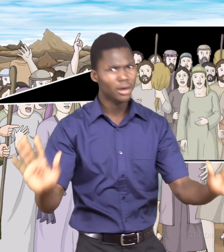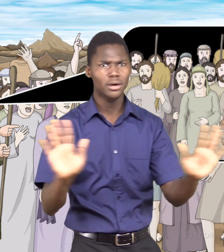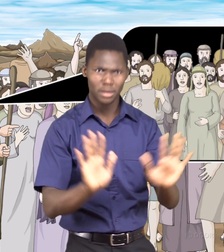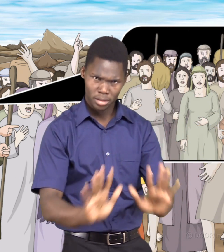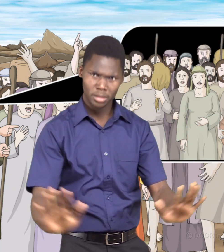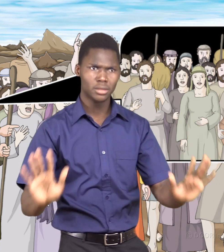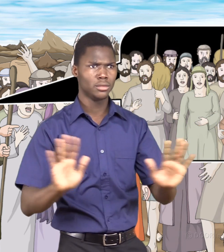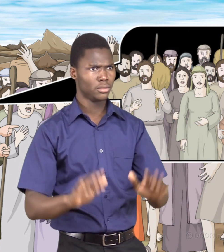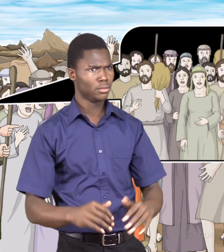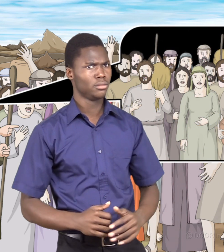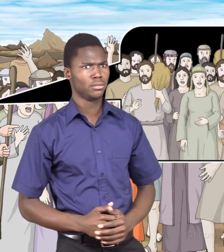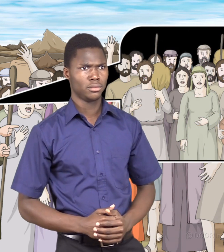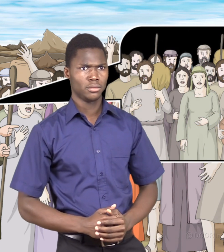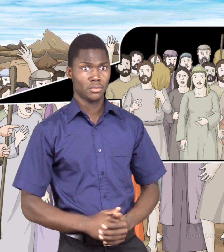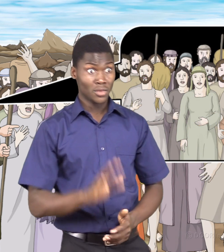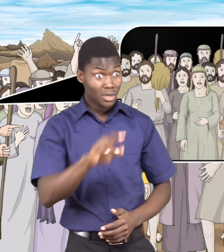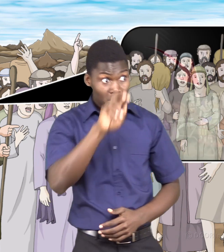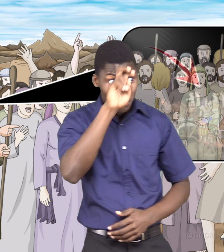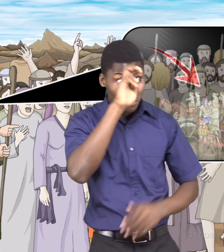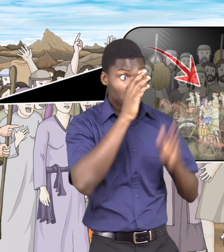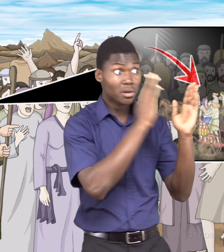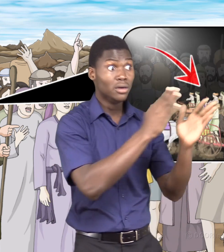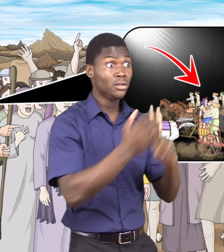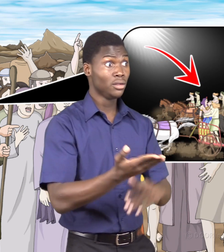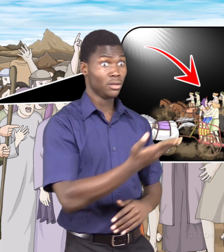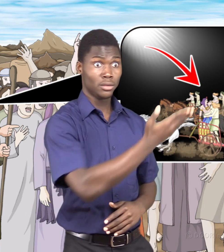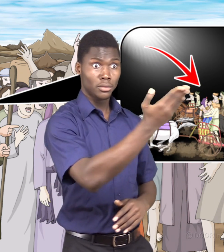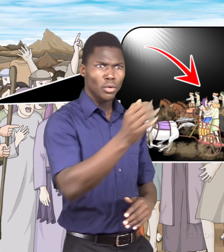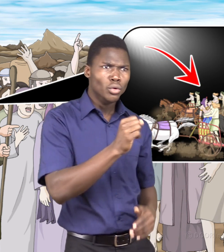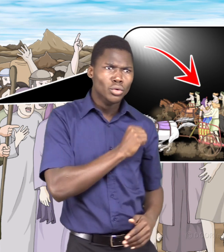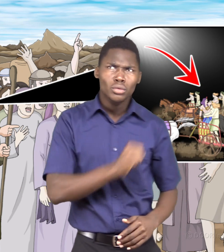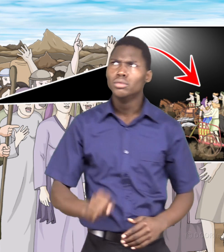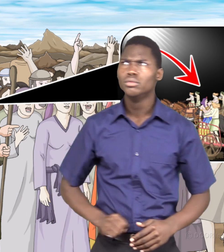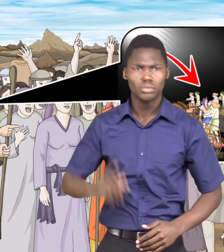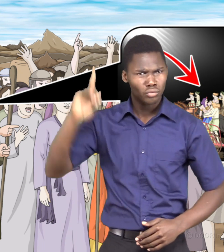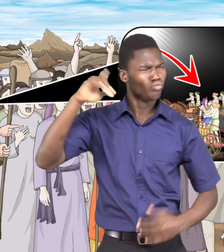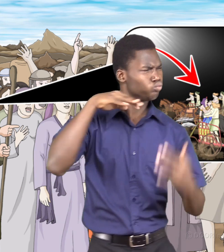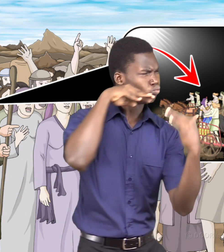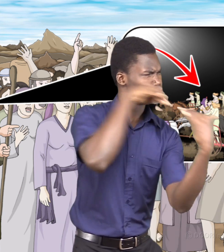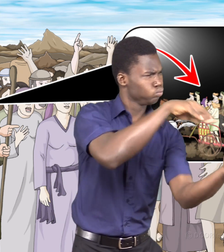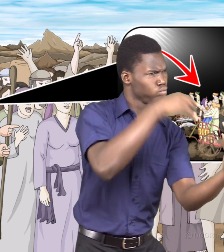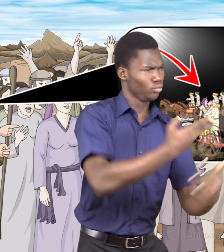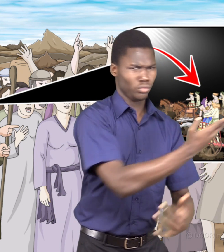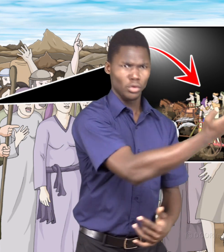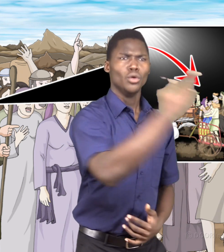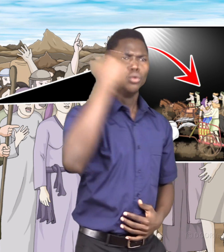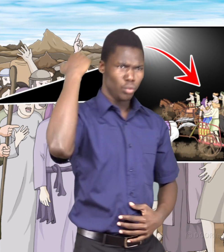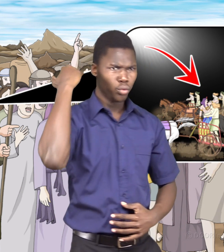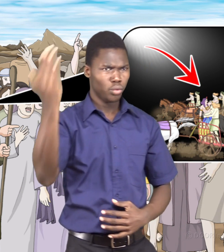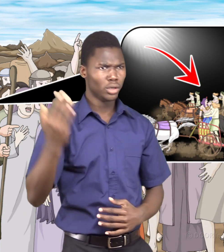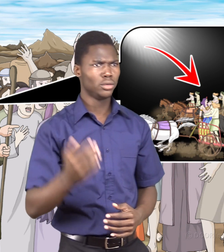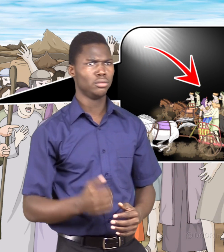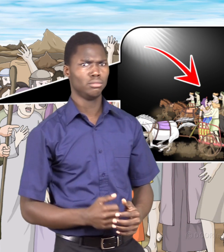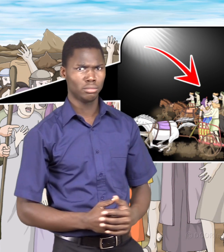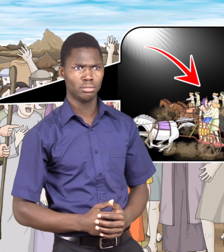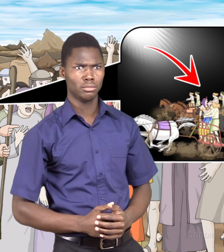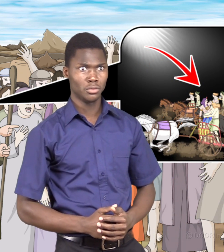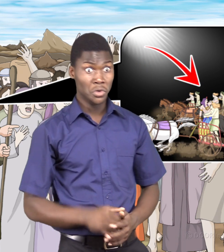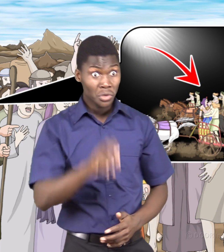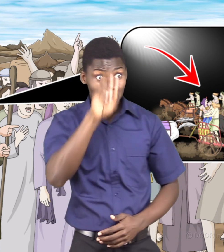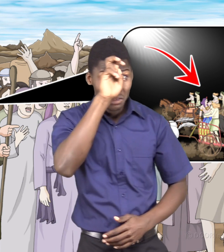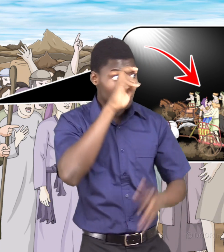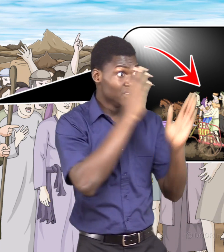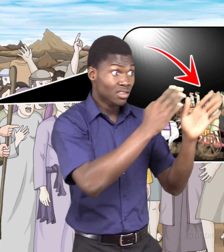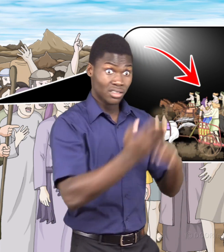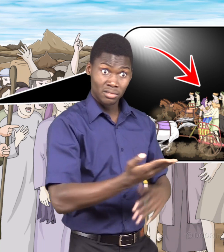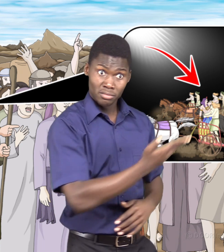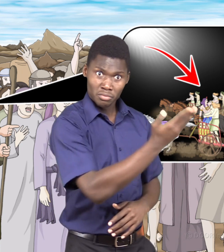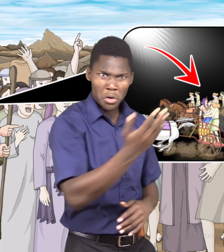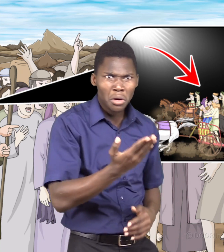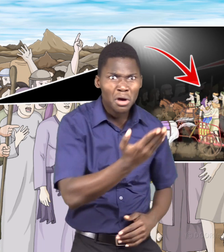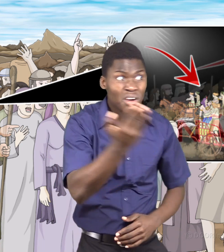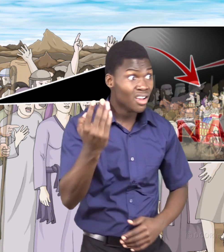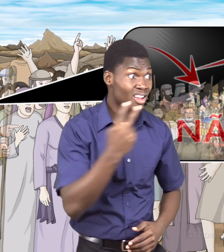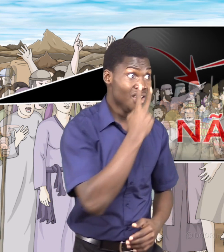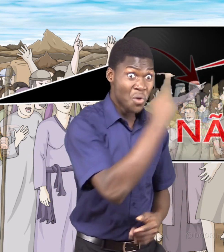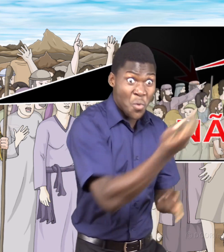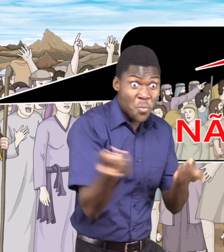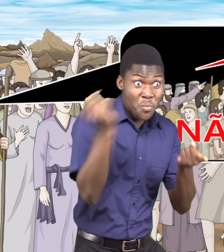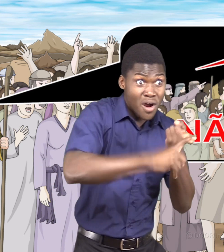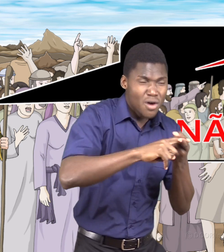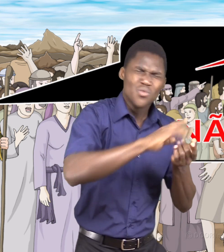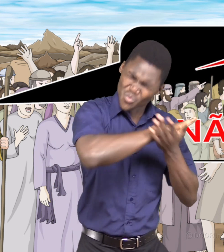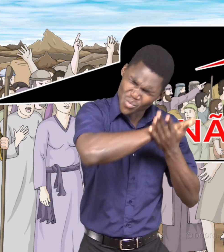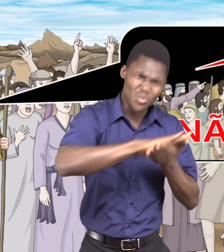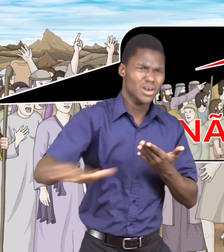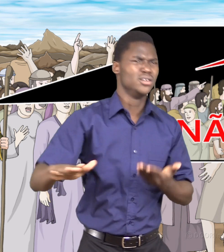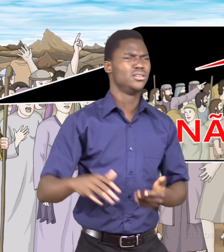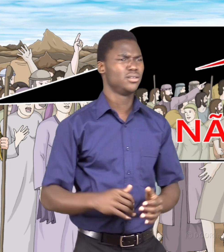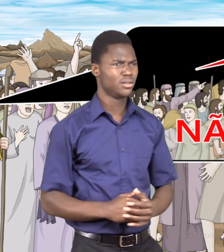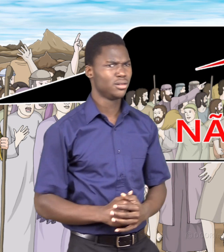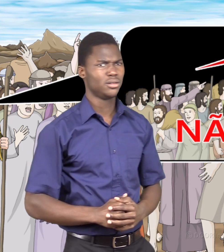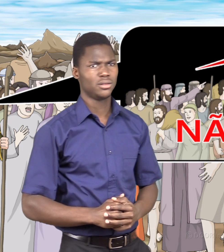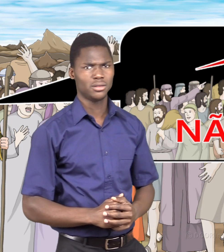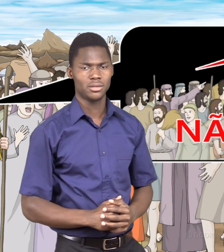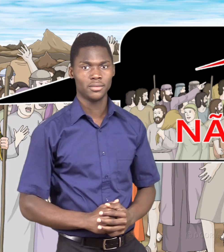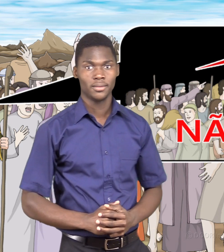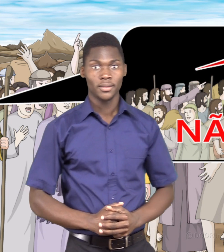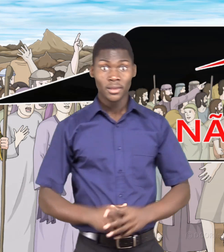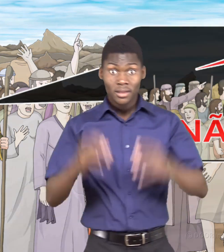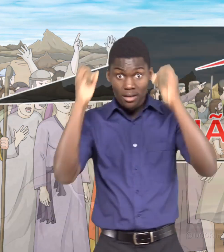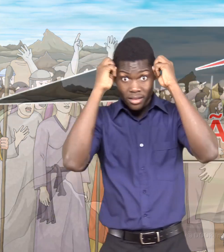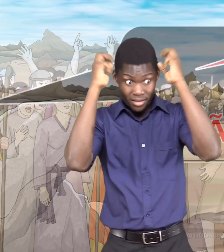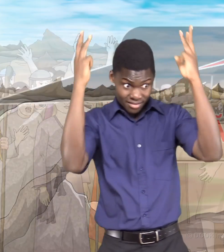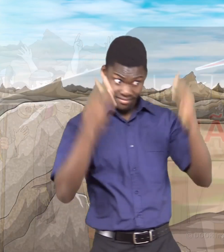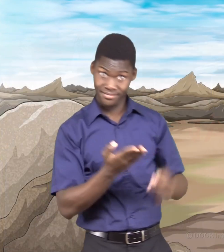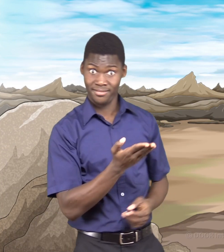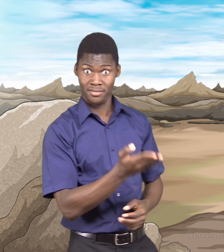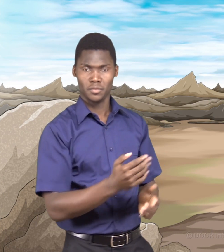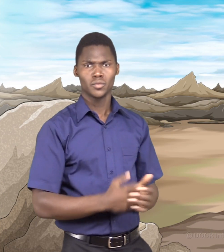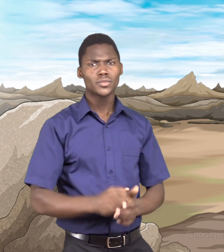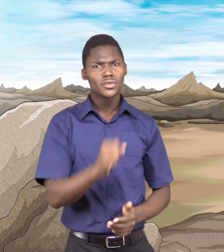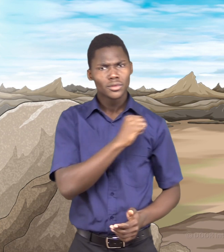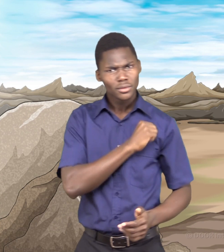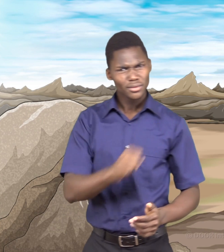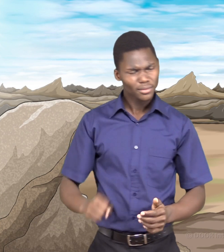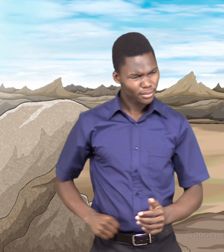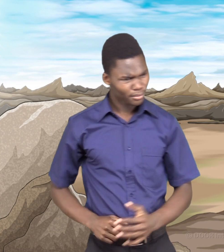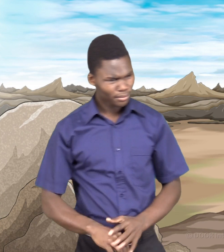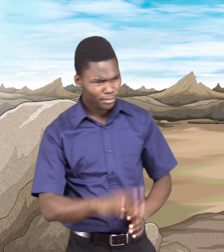for the Egyptians you see today, you will never see again. The LORD will fight for you; you need only to be still.”